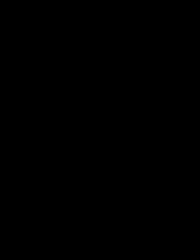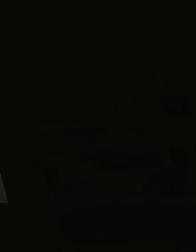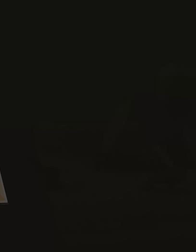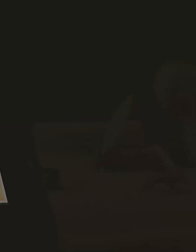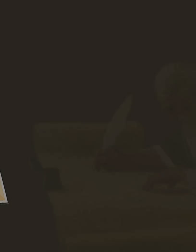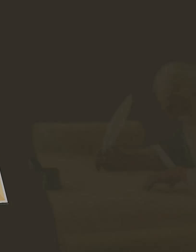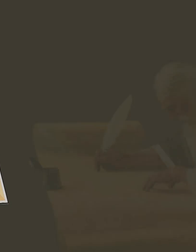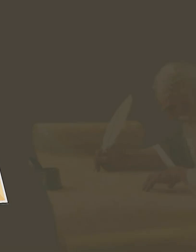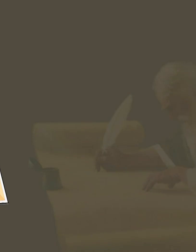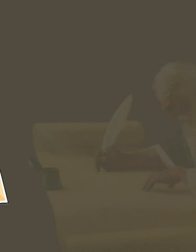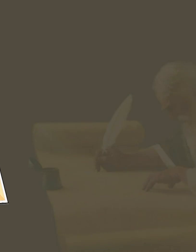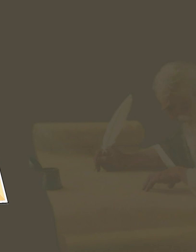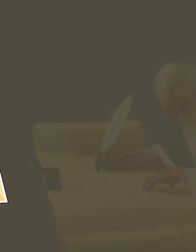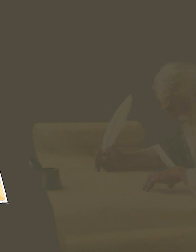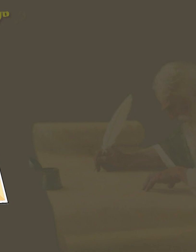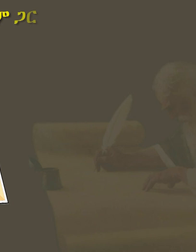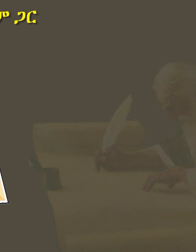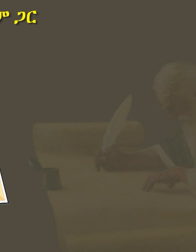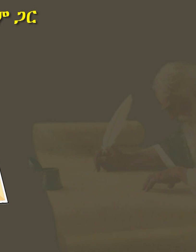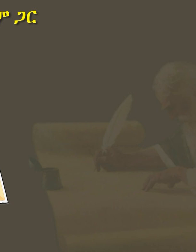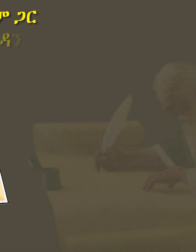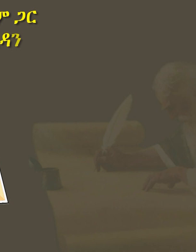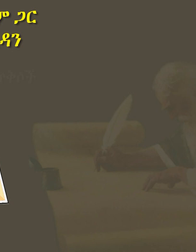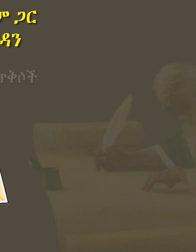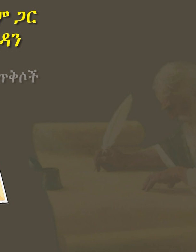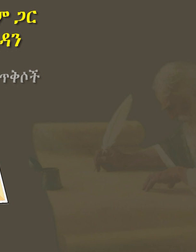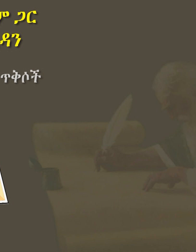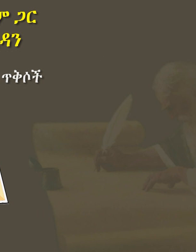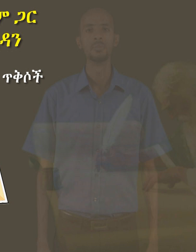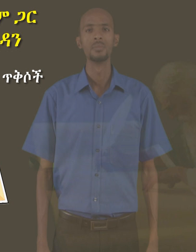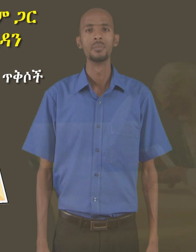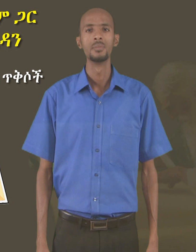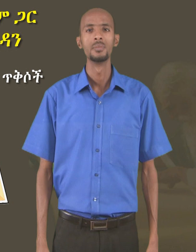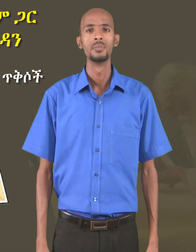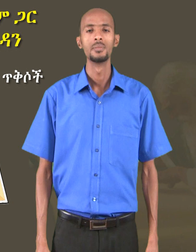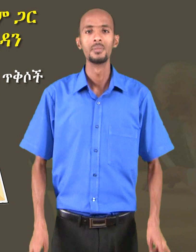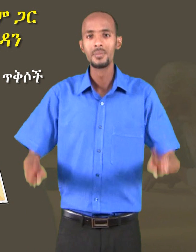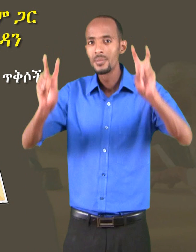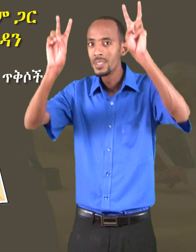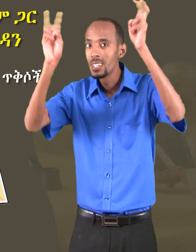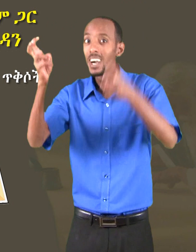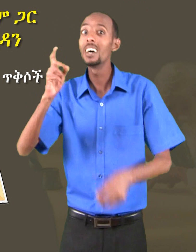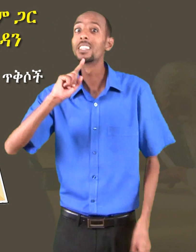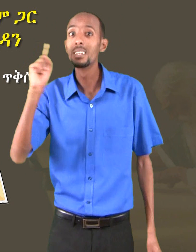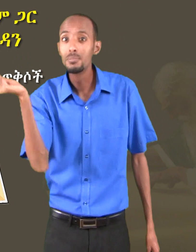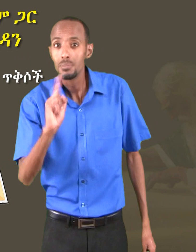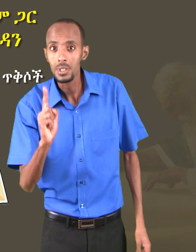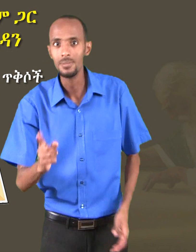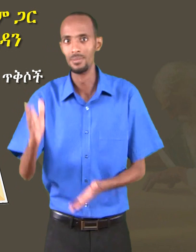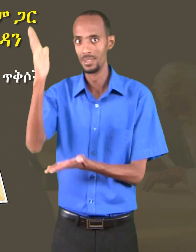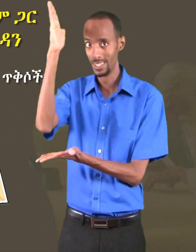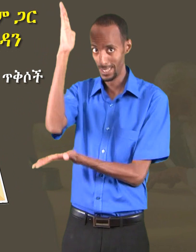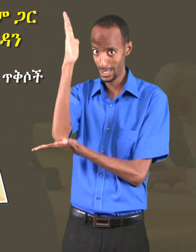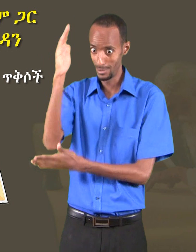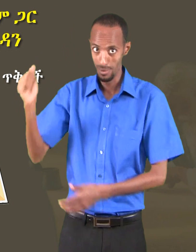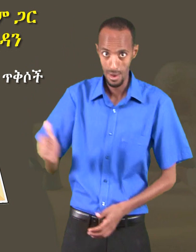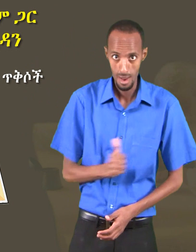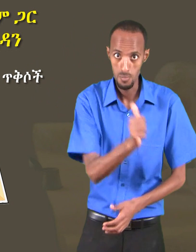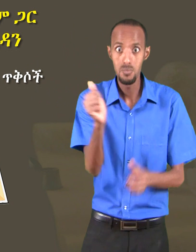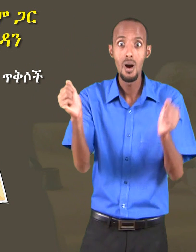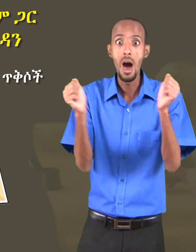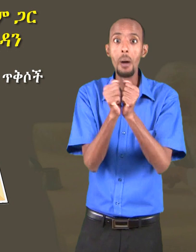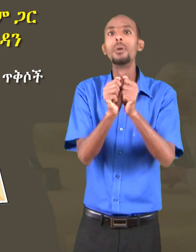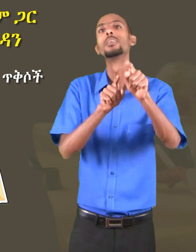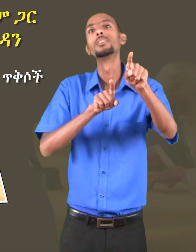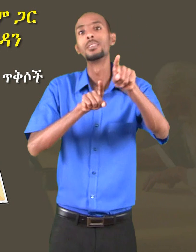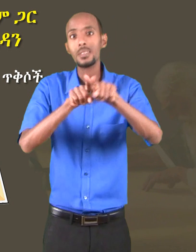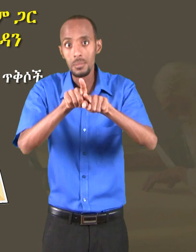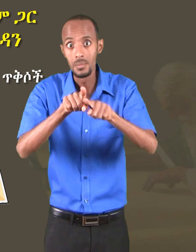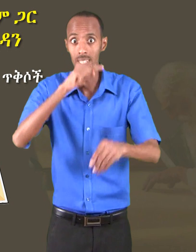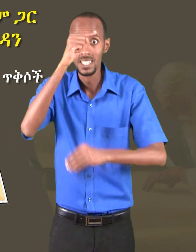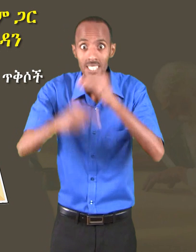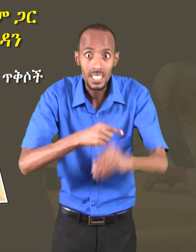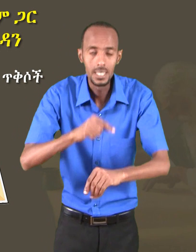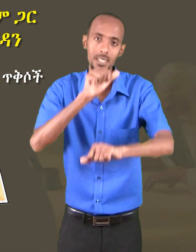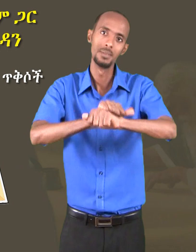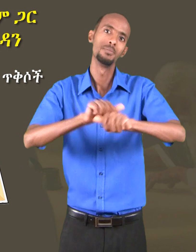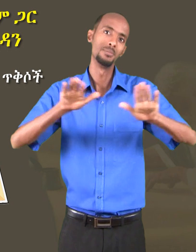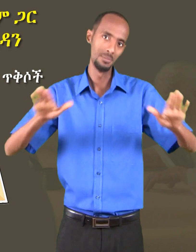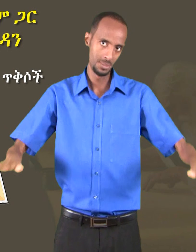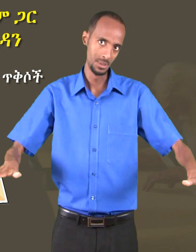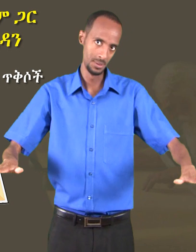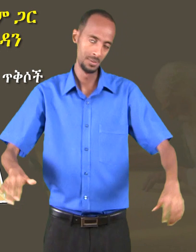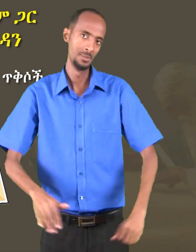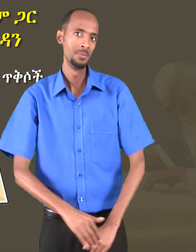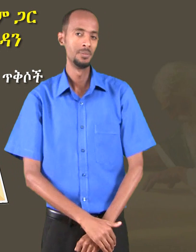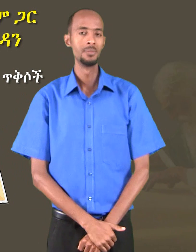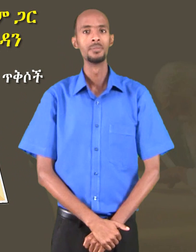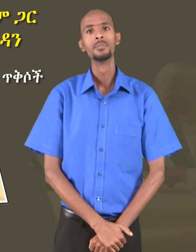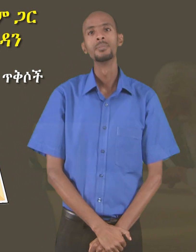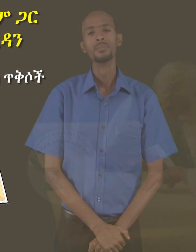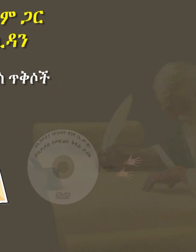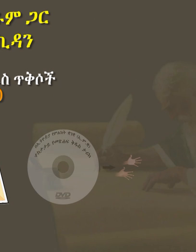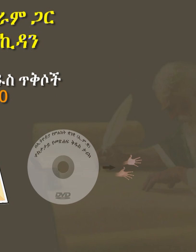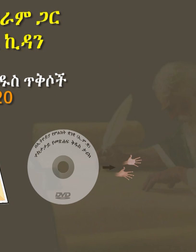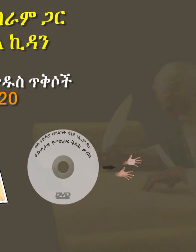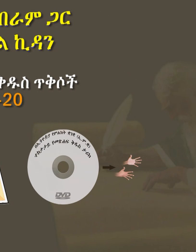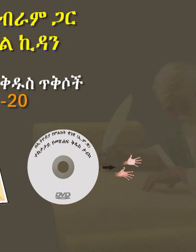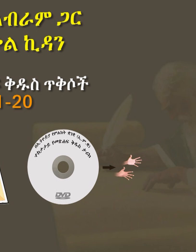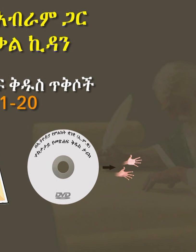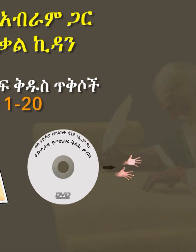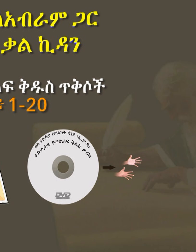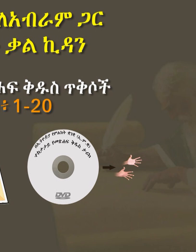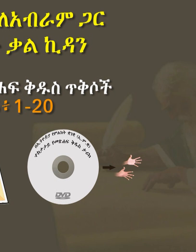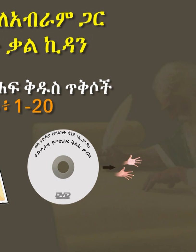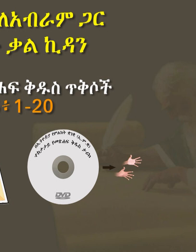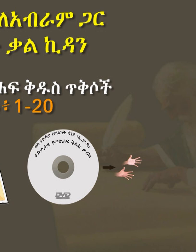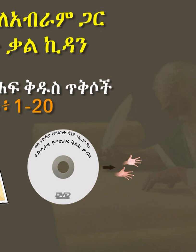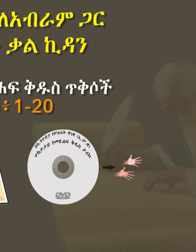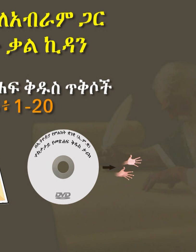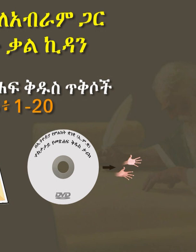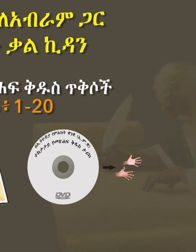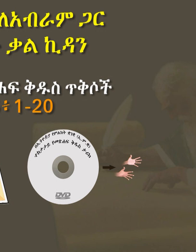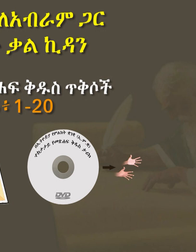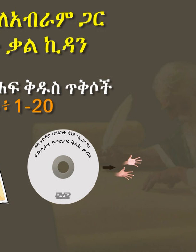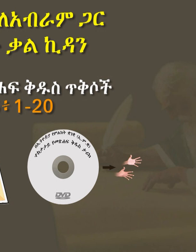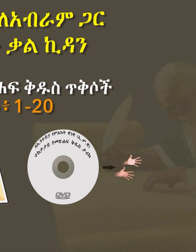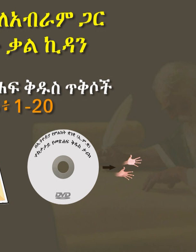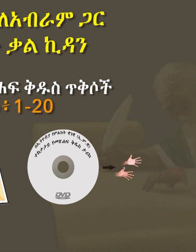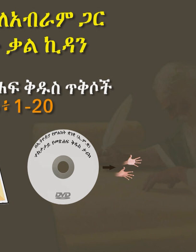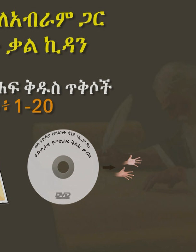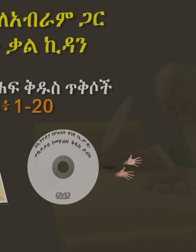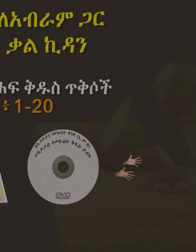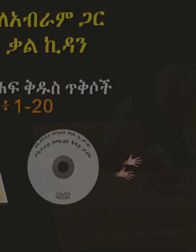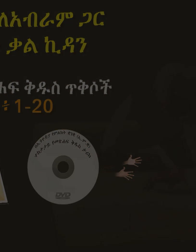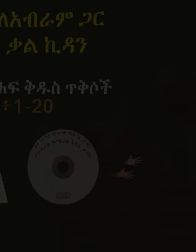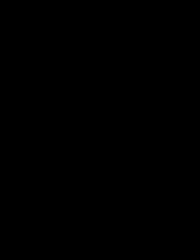The Lord's covenant with Abram - land